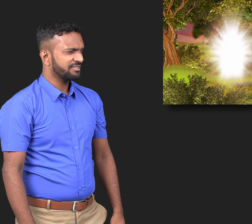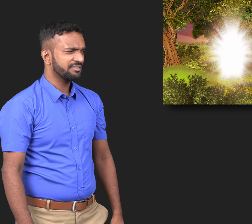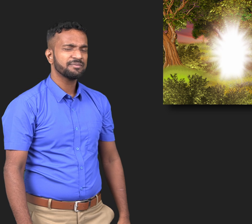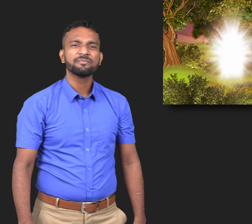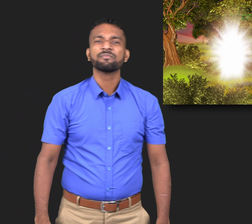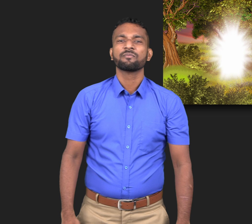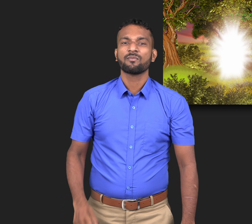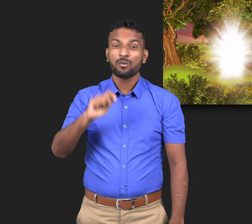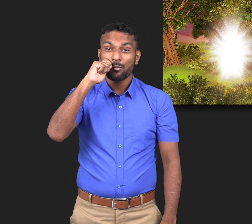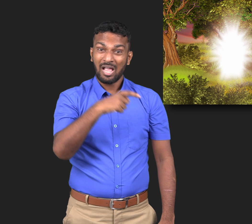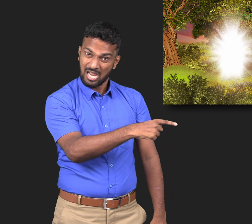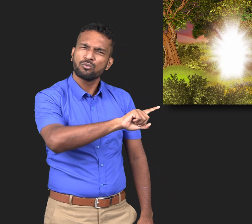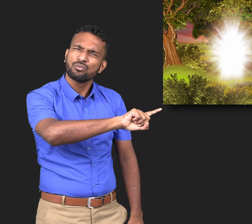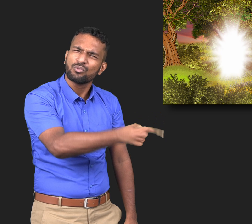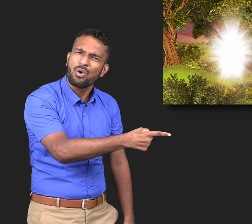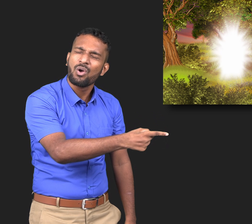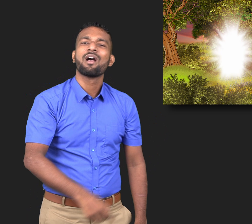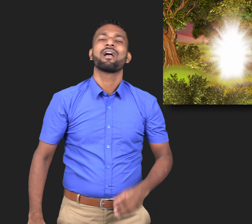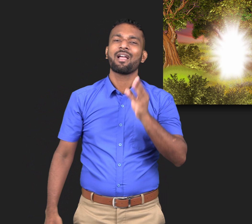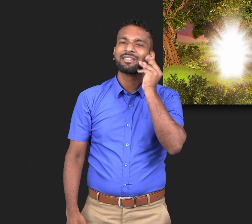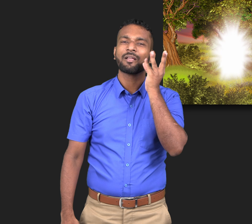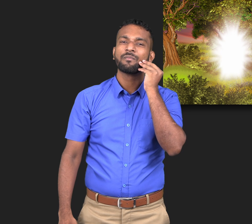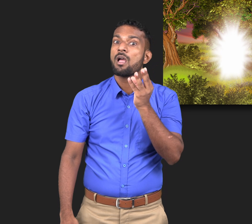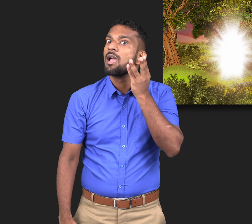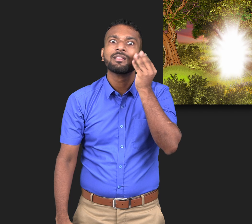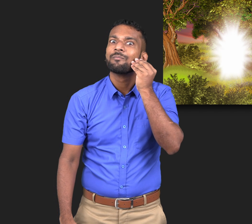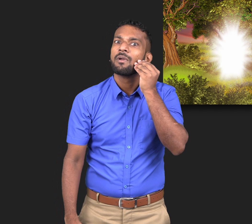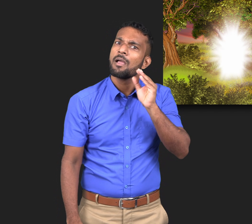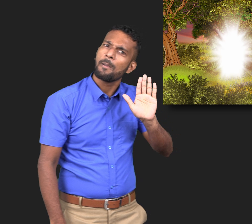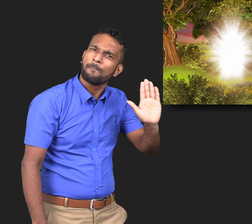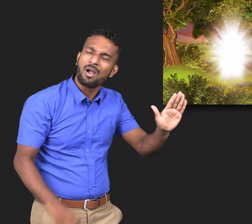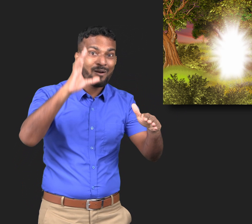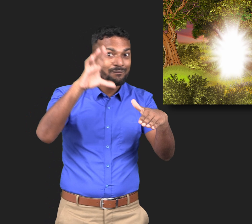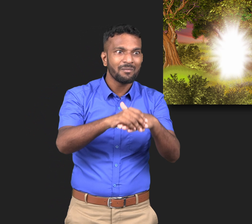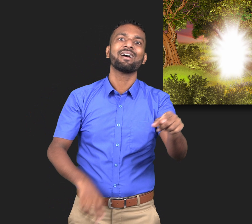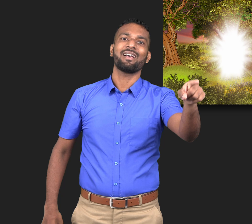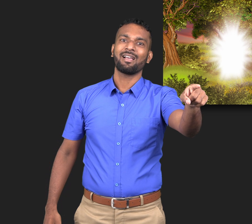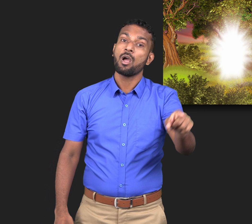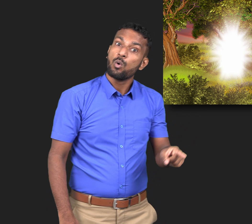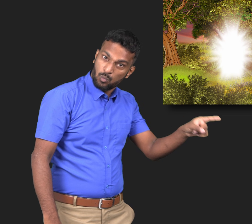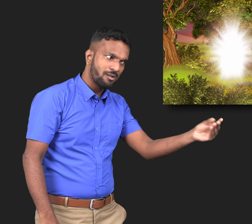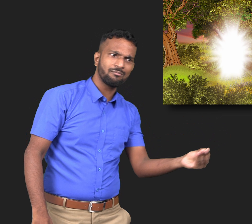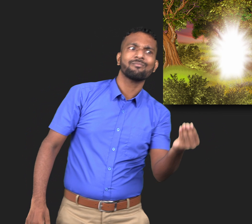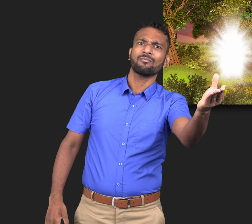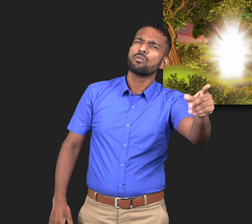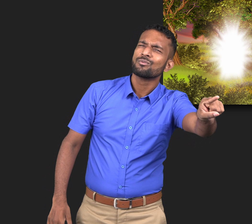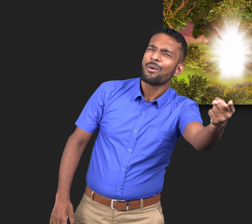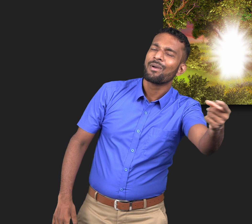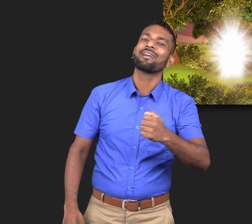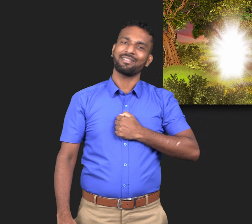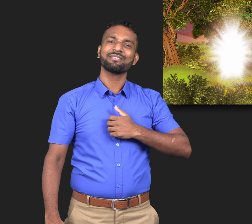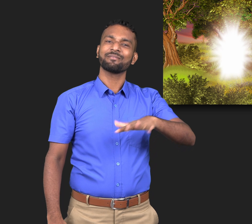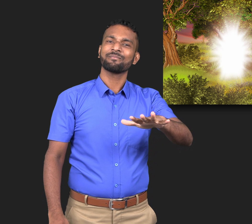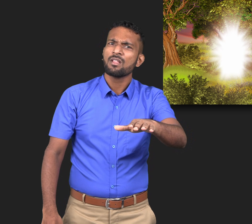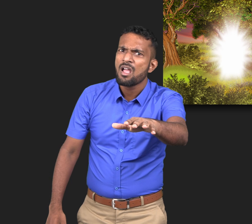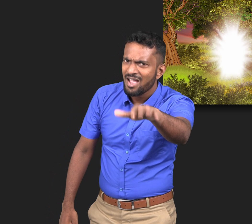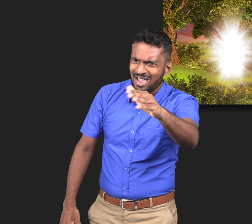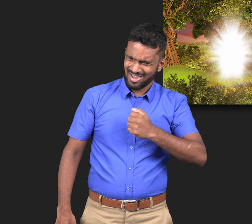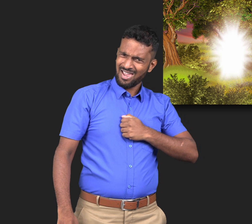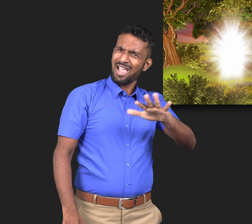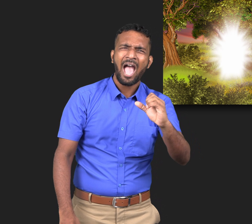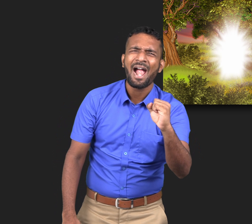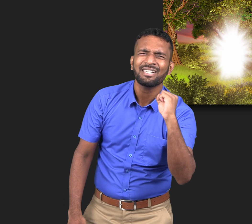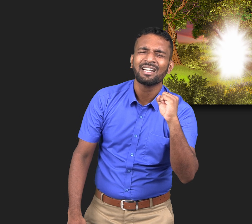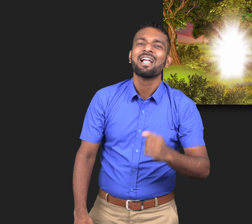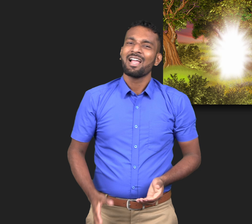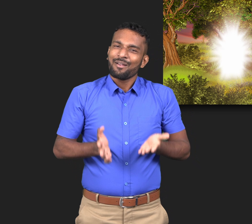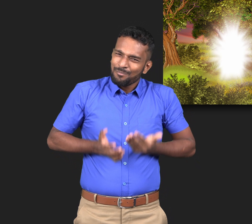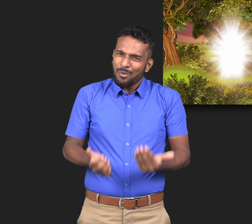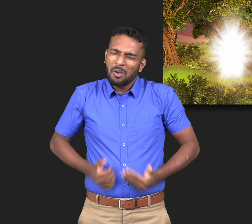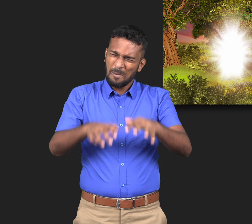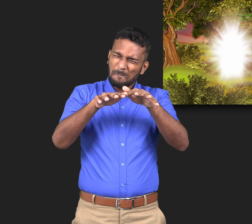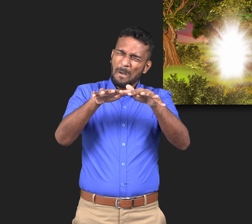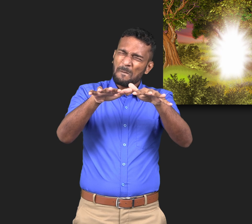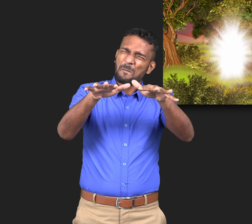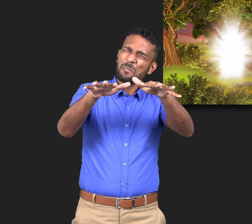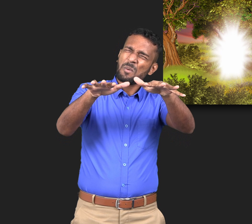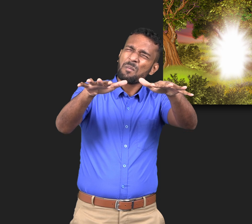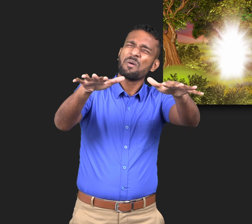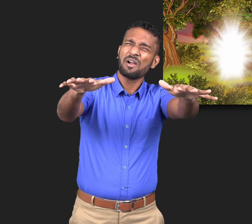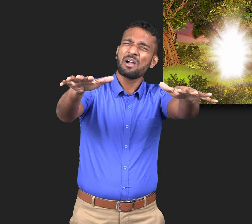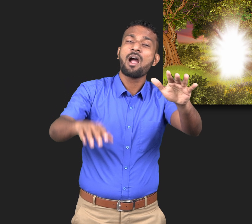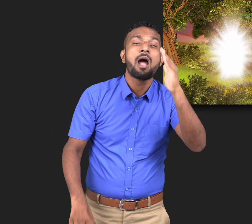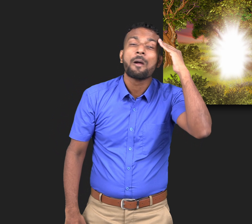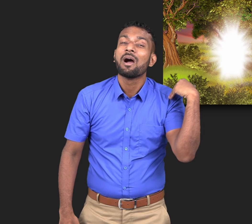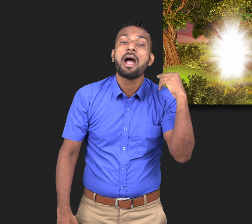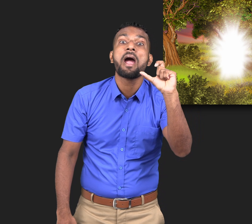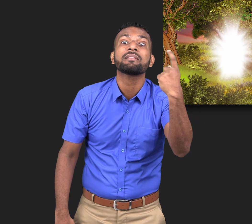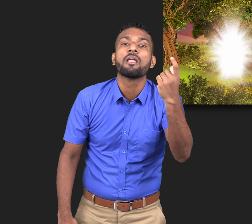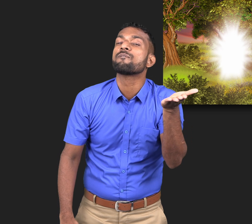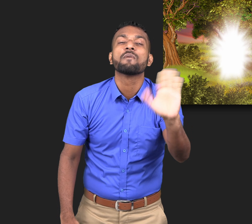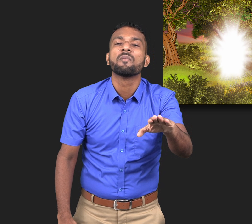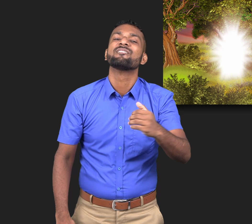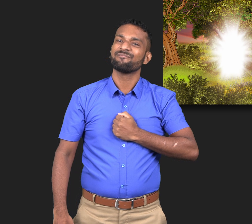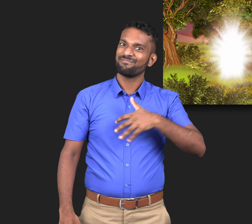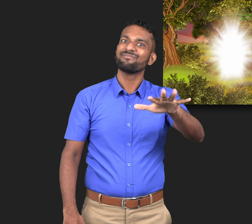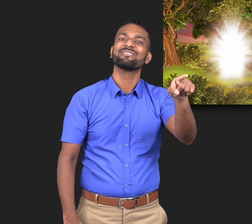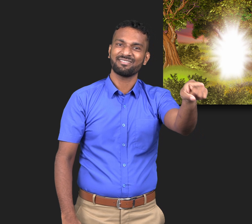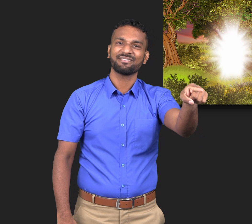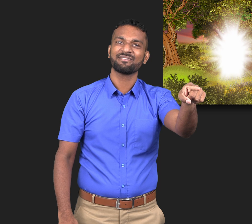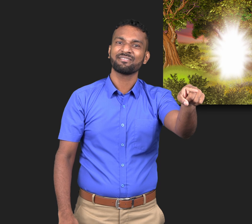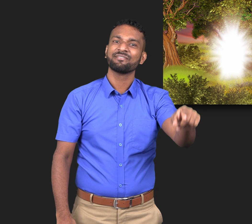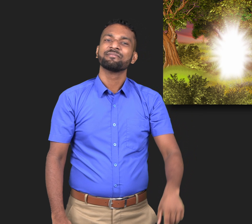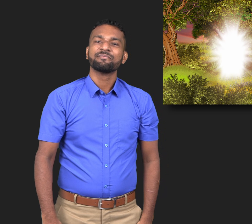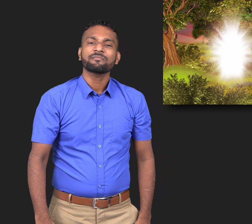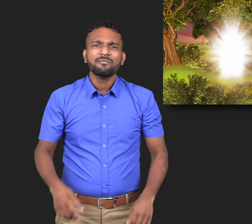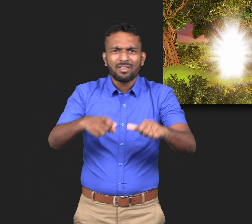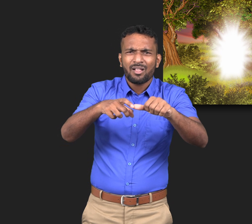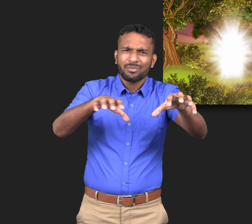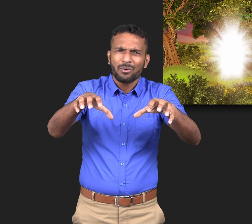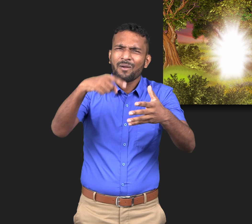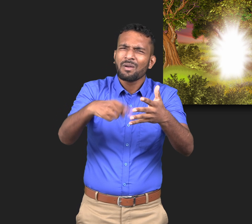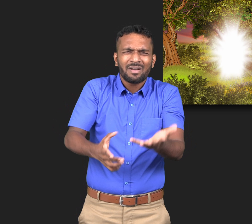And Adam named his wife Eve, because she would be the mother of all the living.